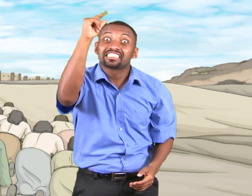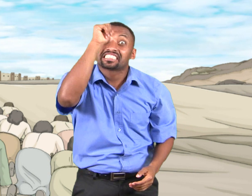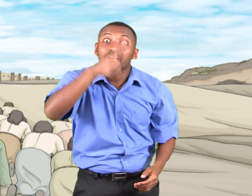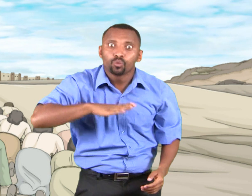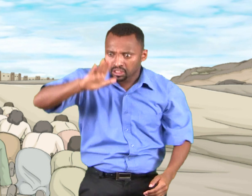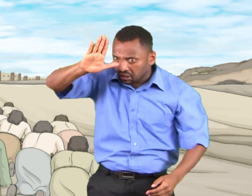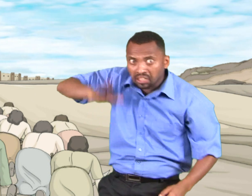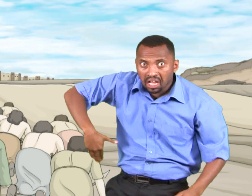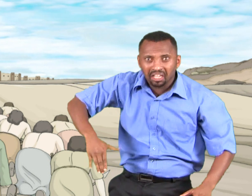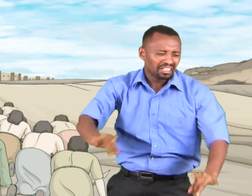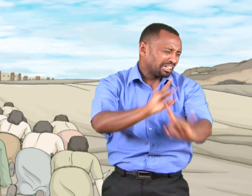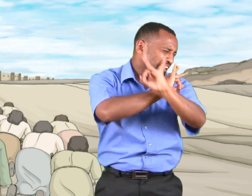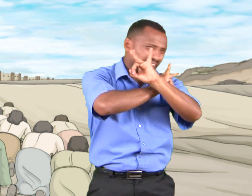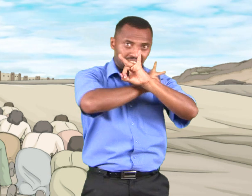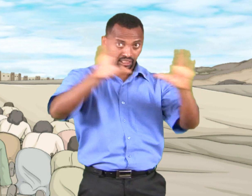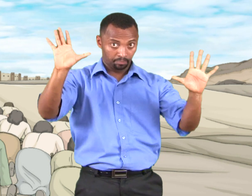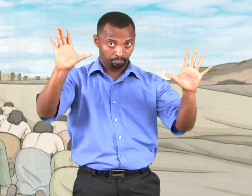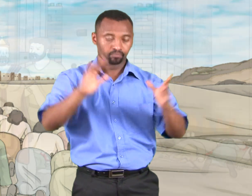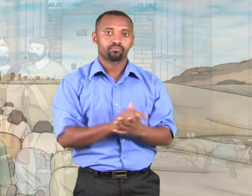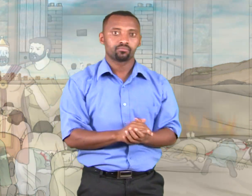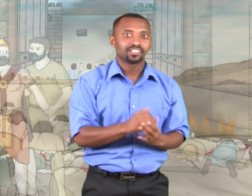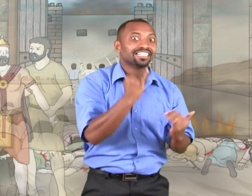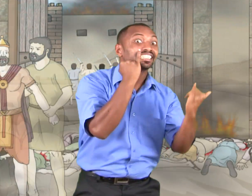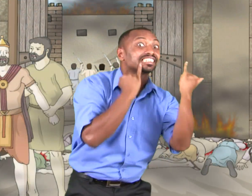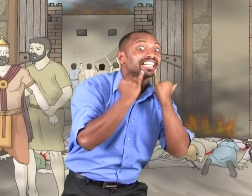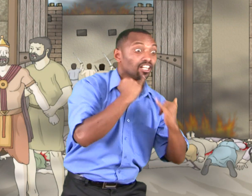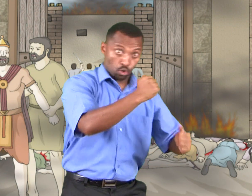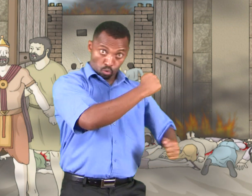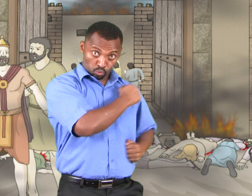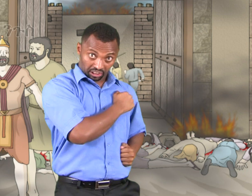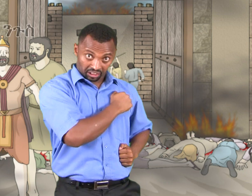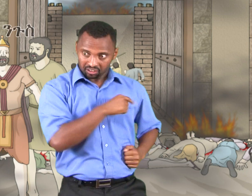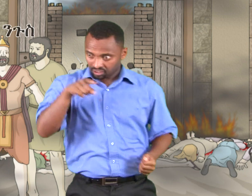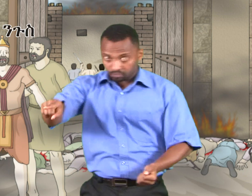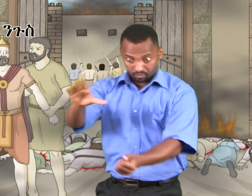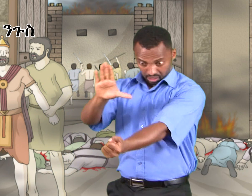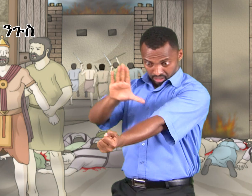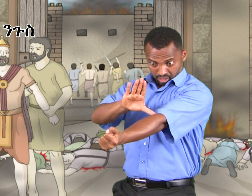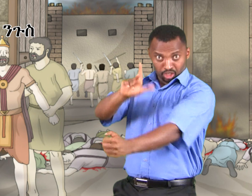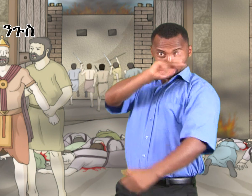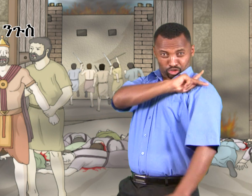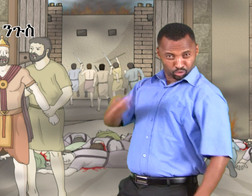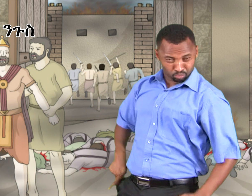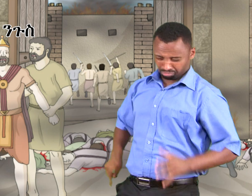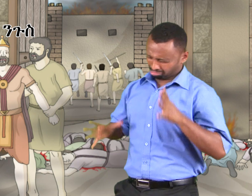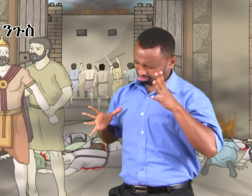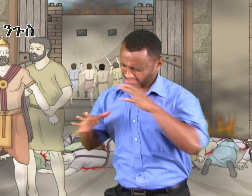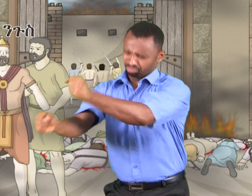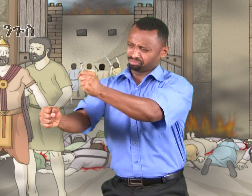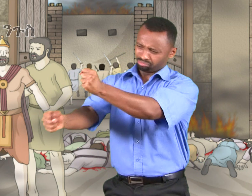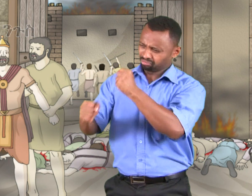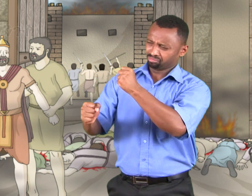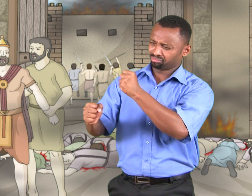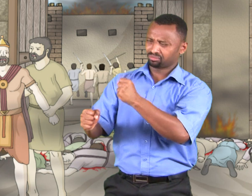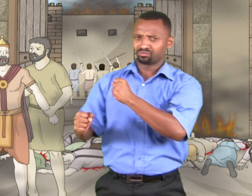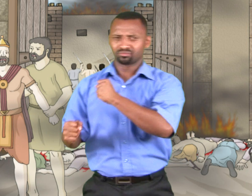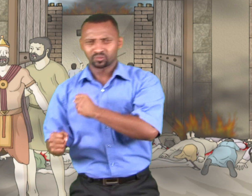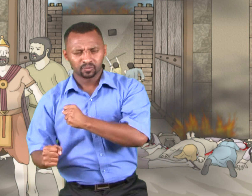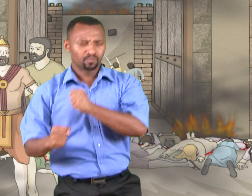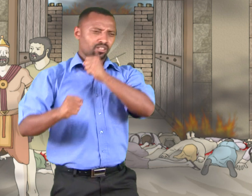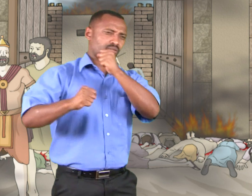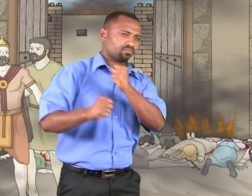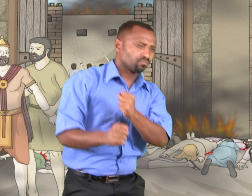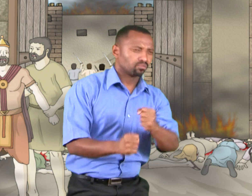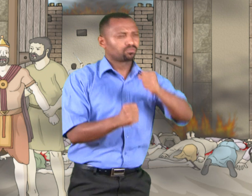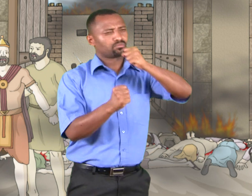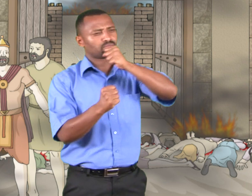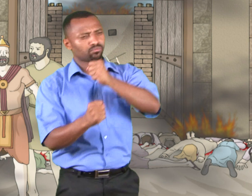But they took the king of Ai alive and brought him to Joshua.